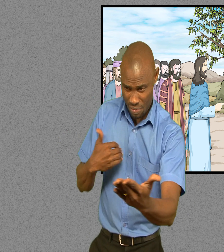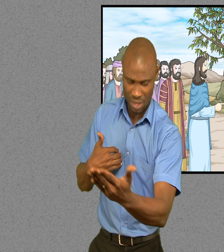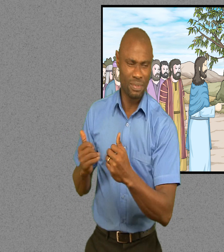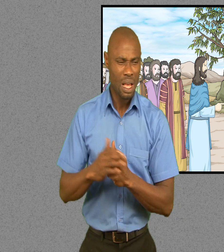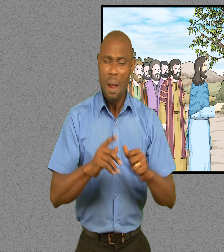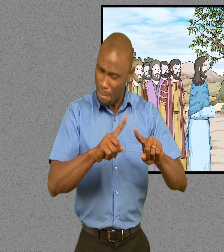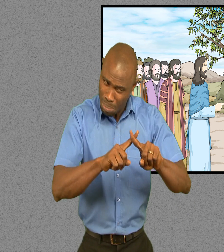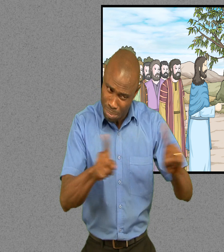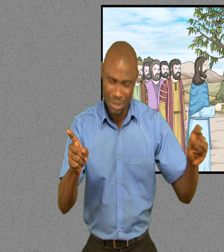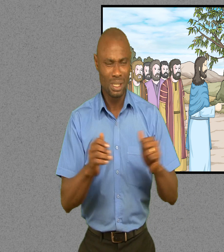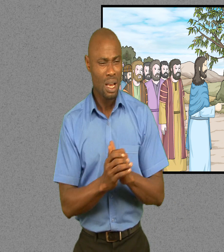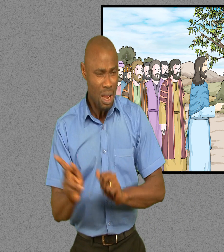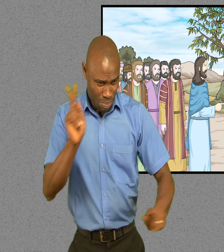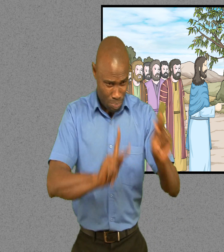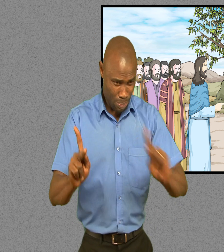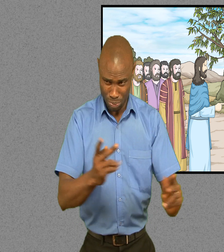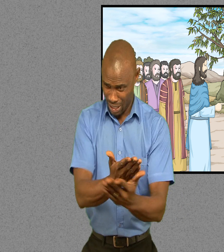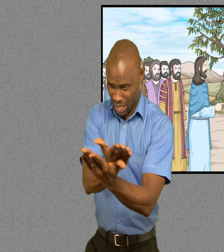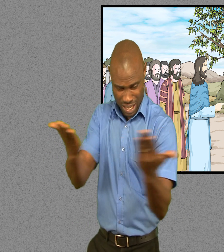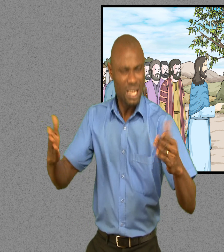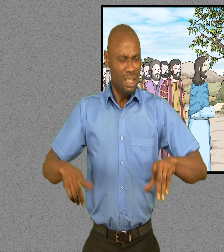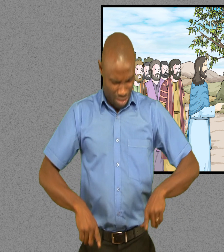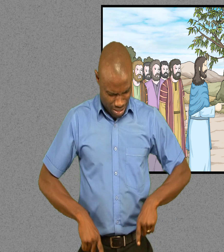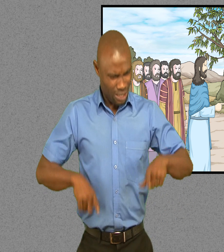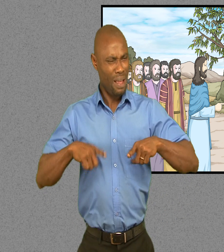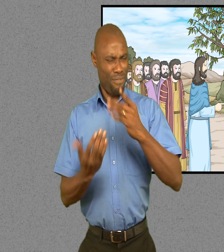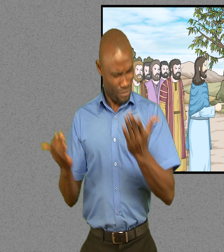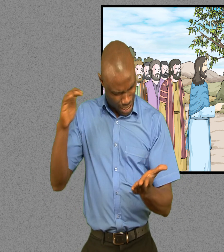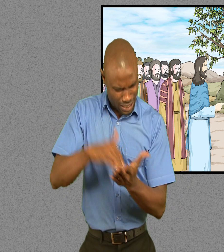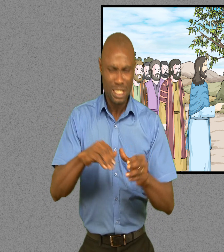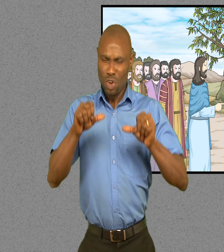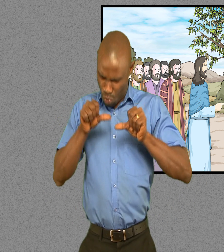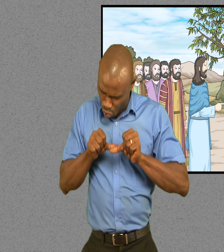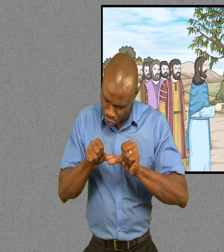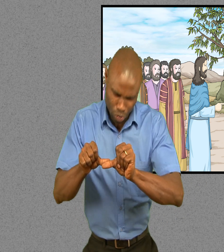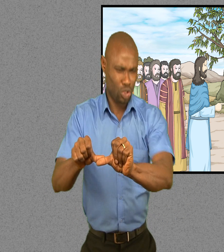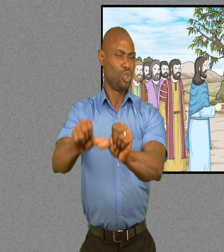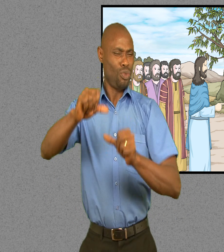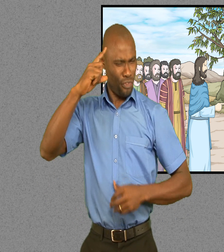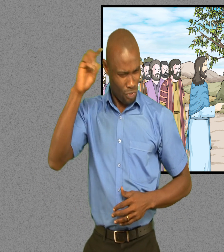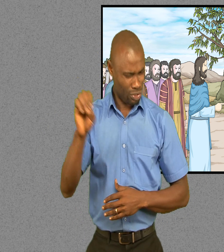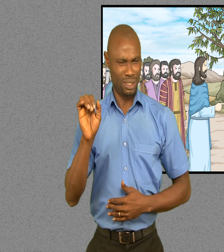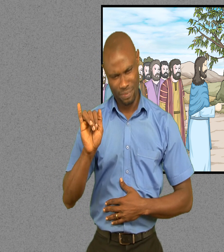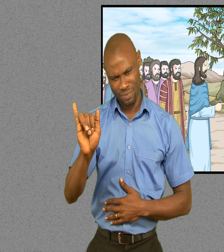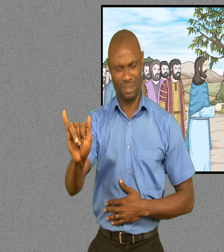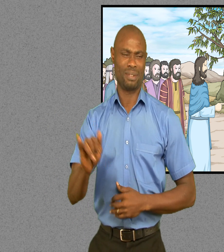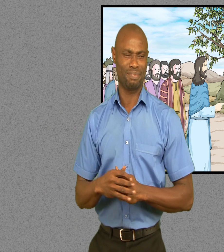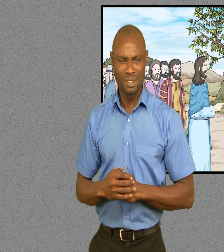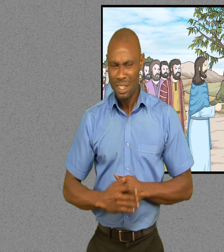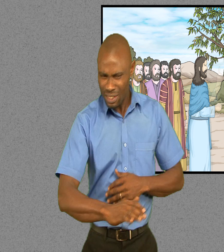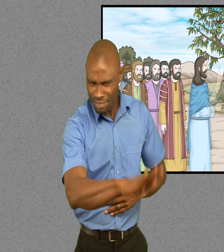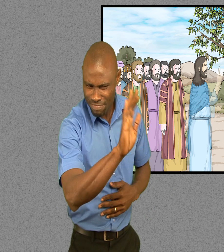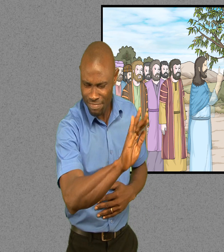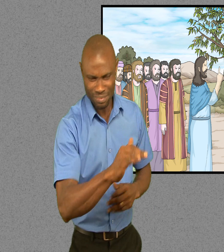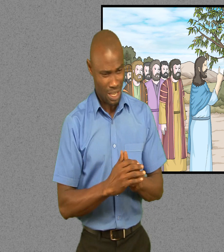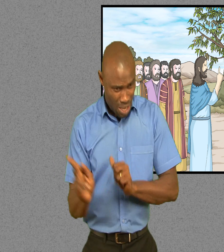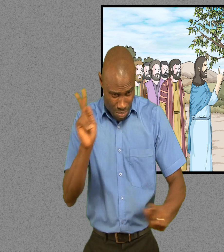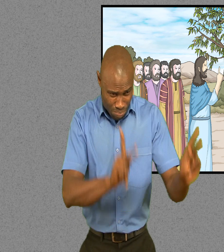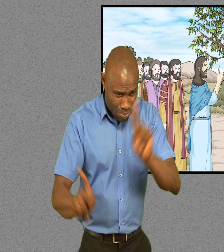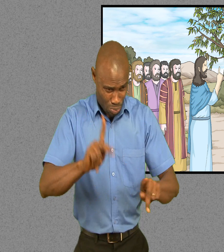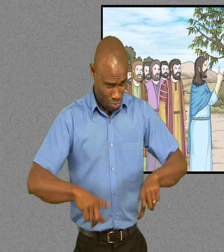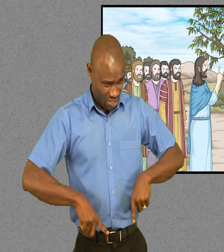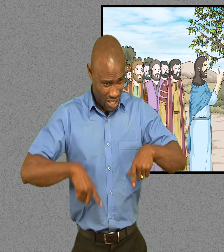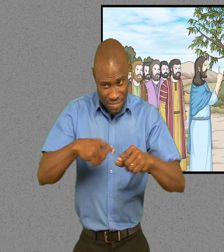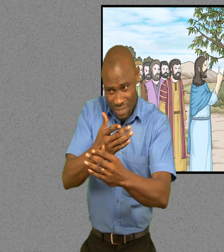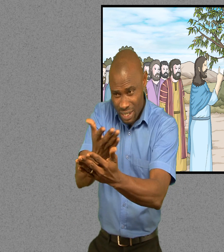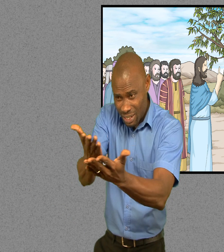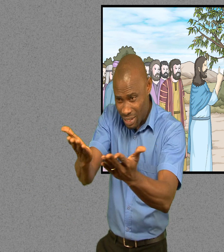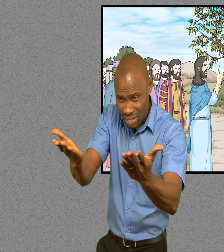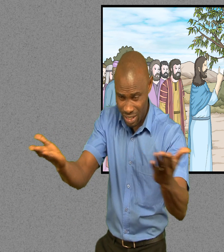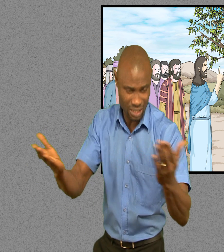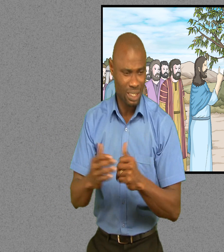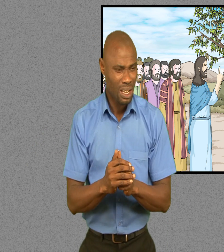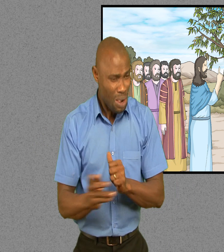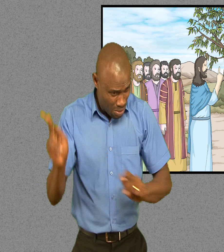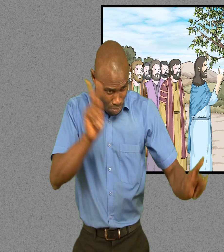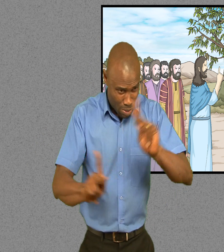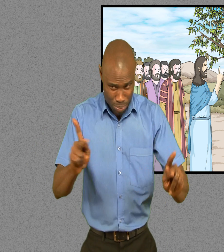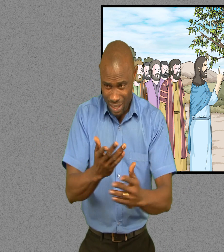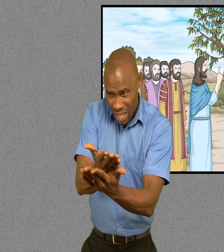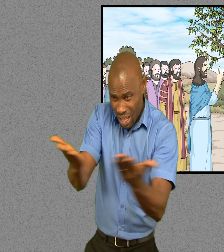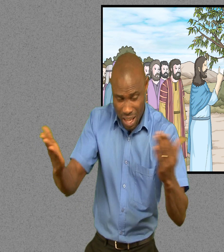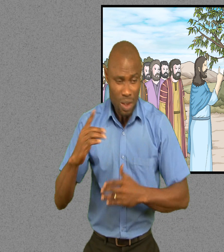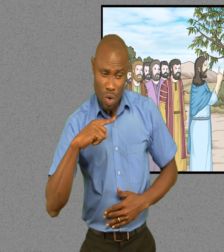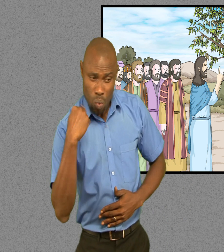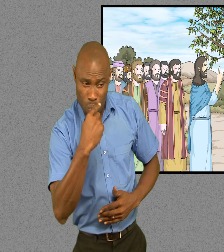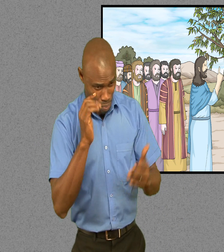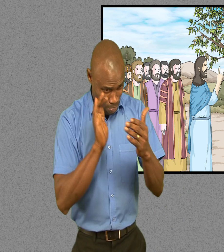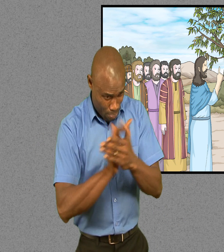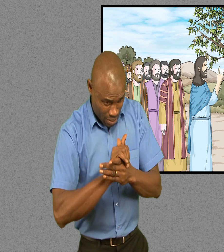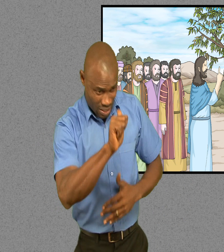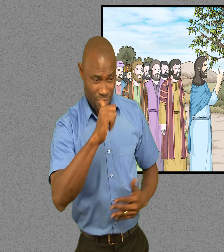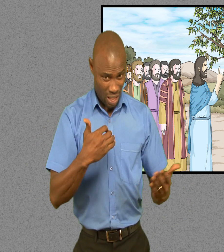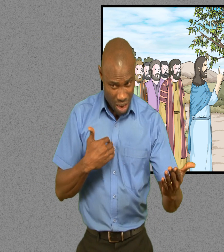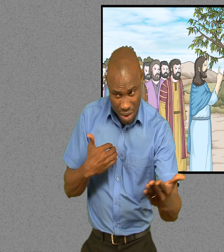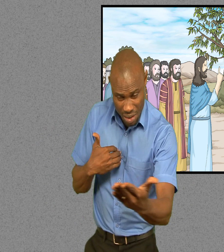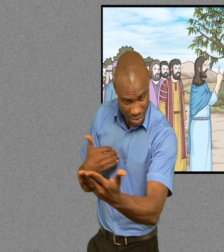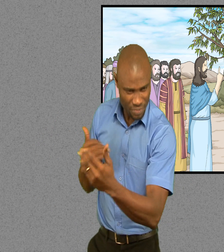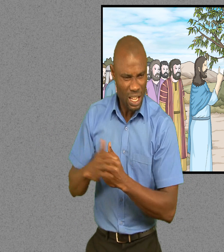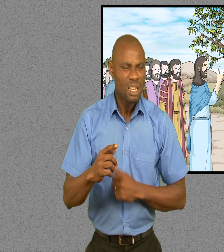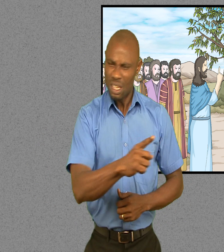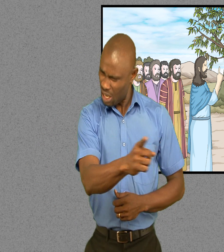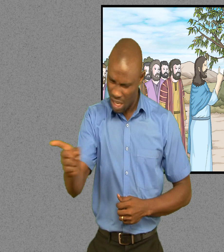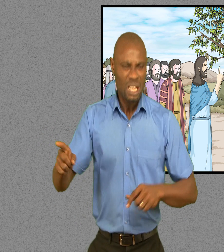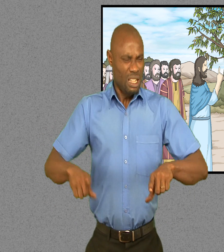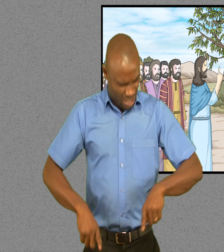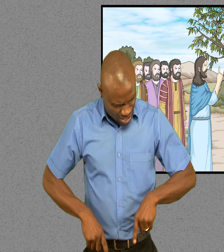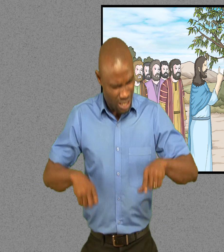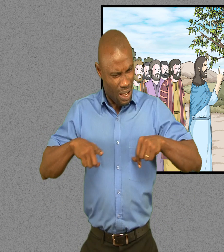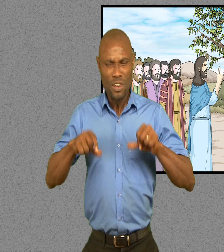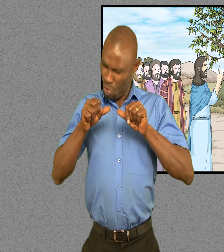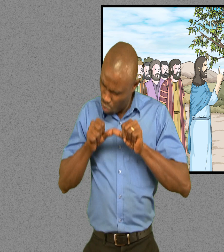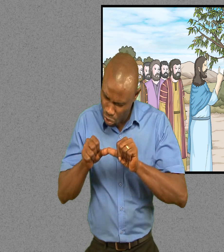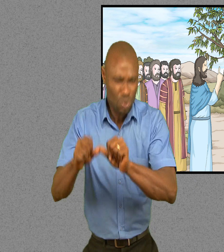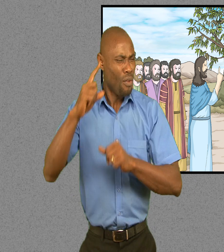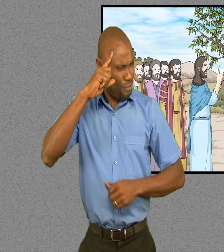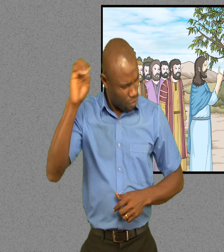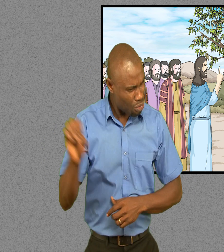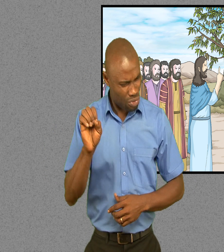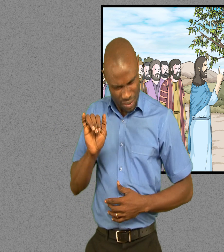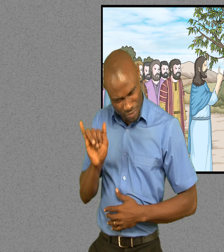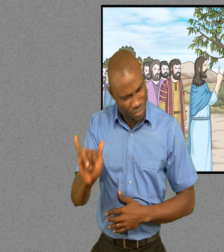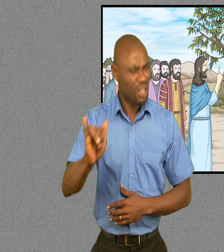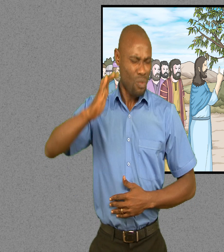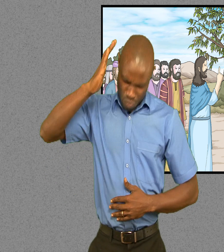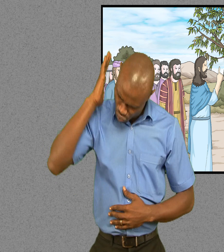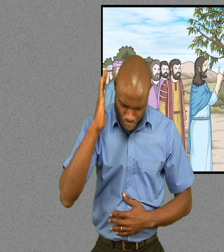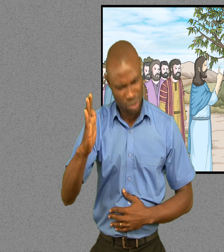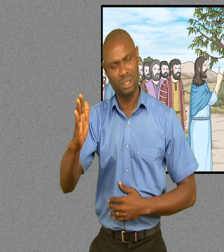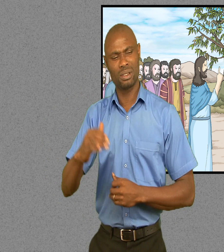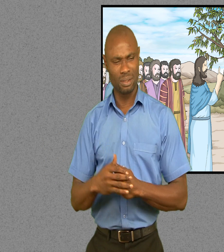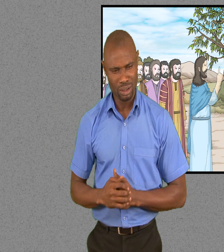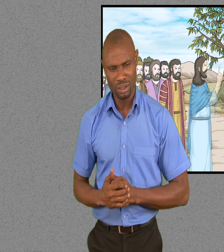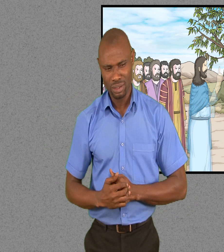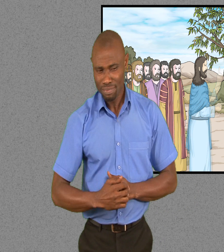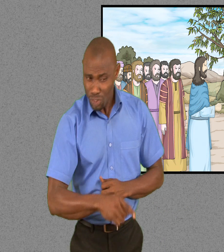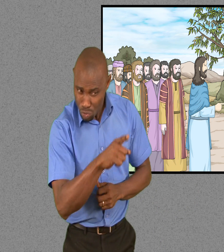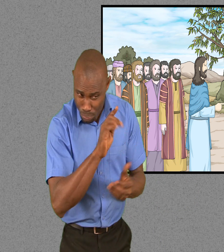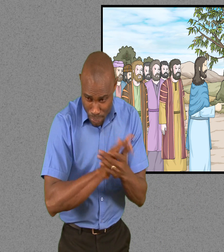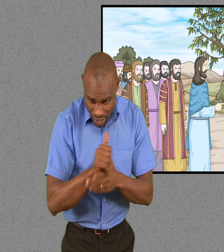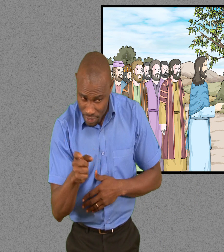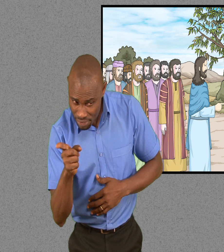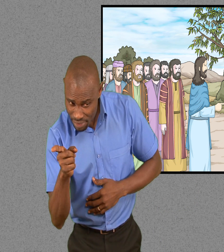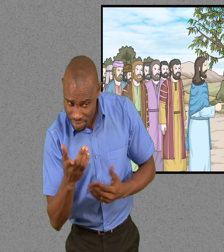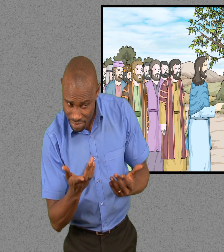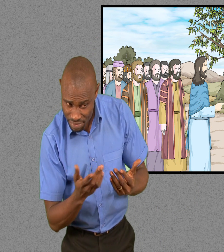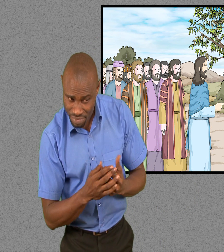And everyone who lives and believes in Me will never die.